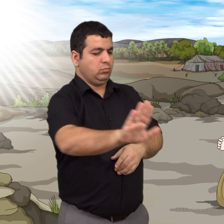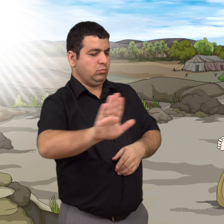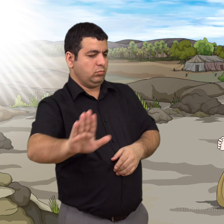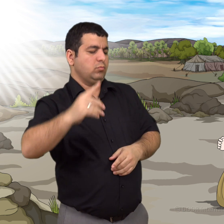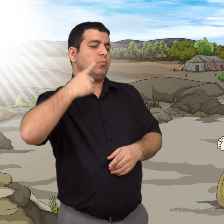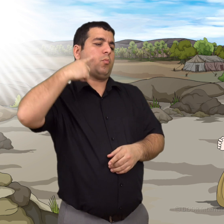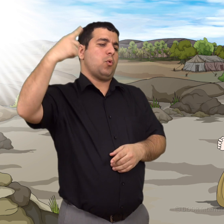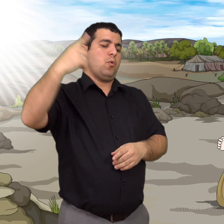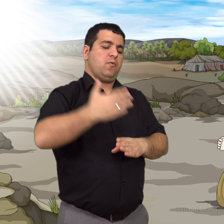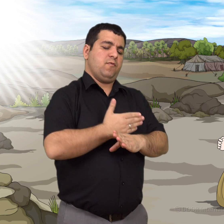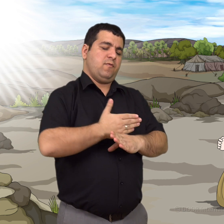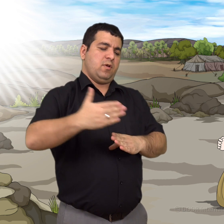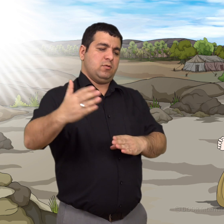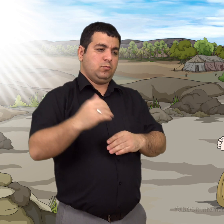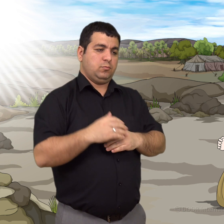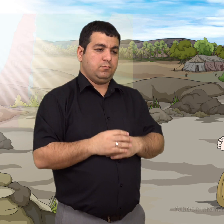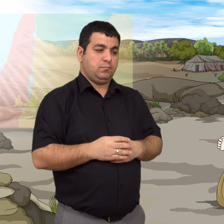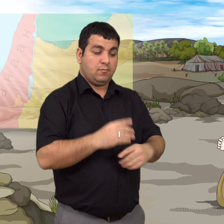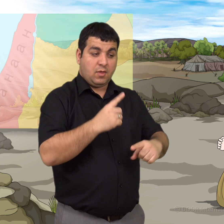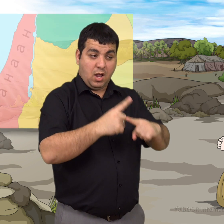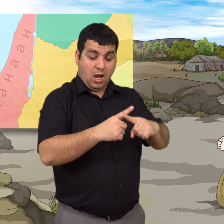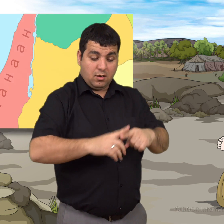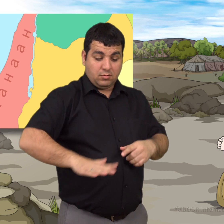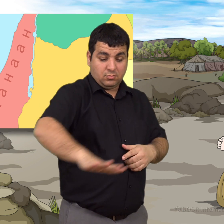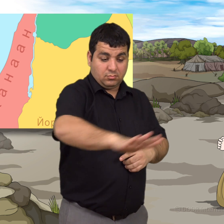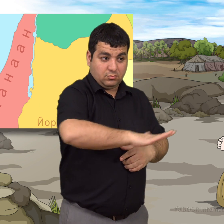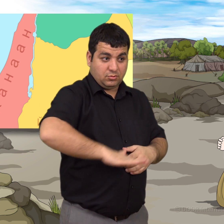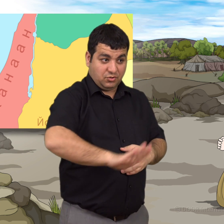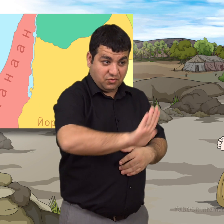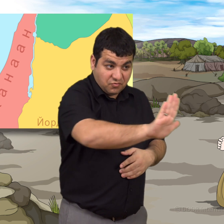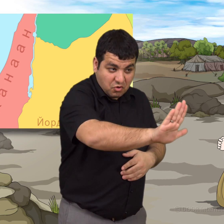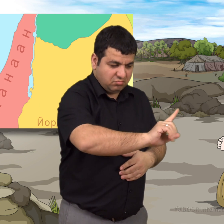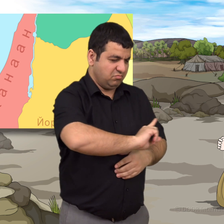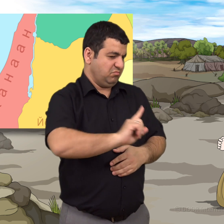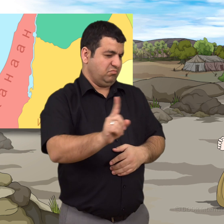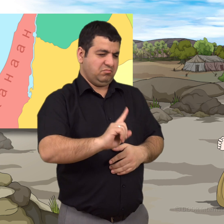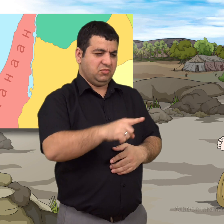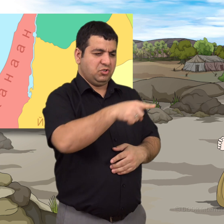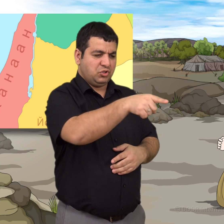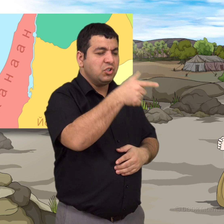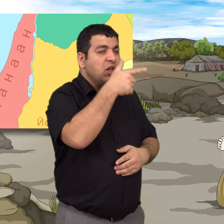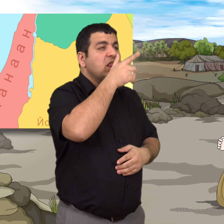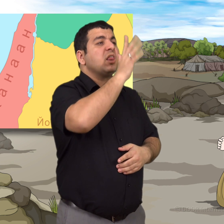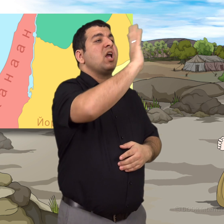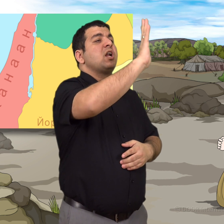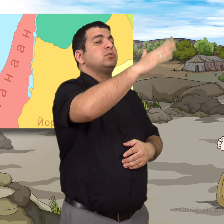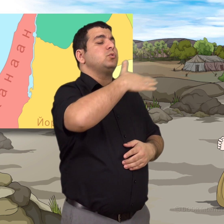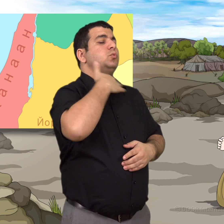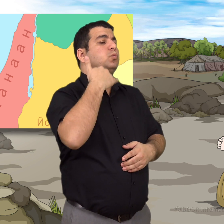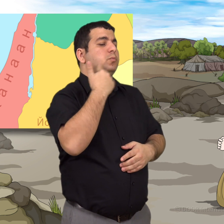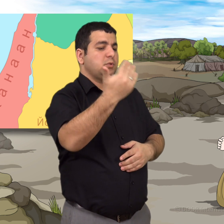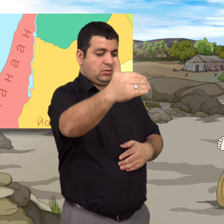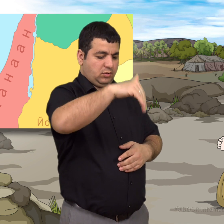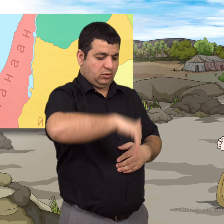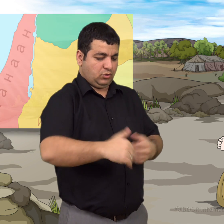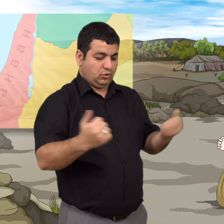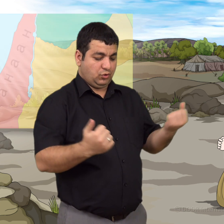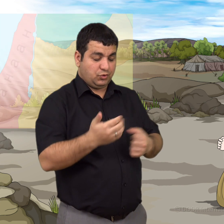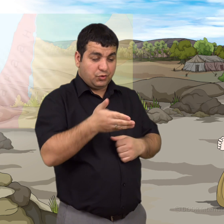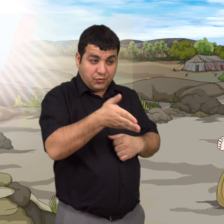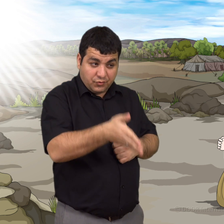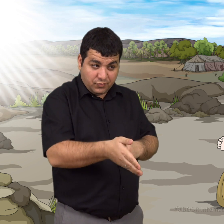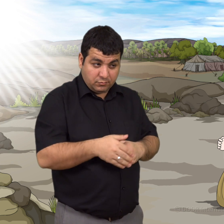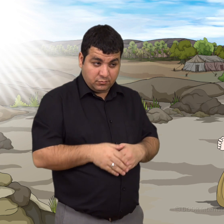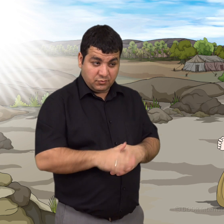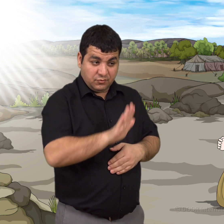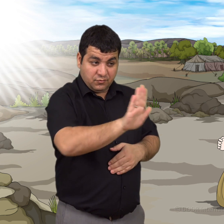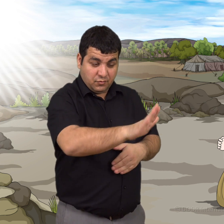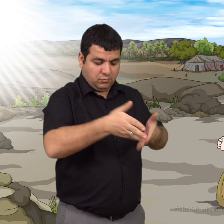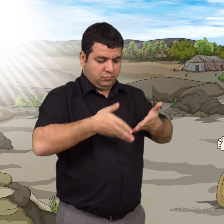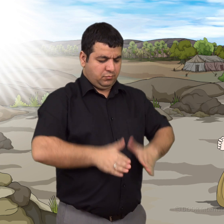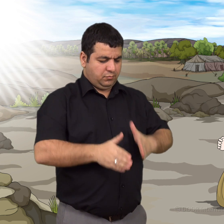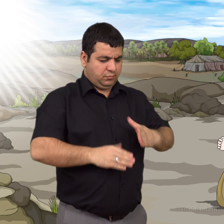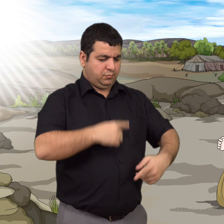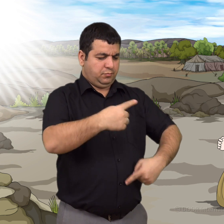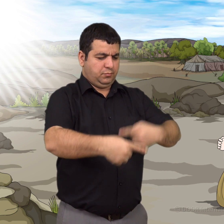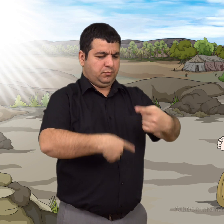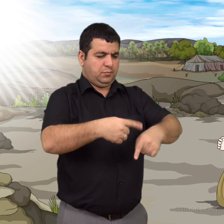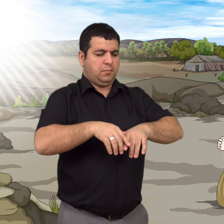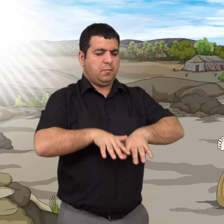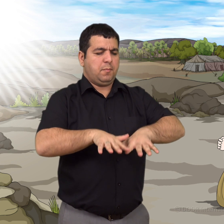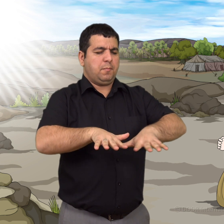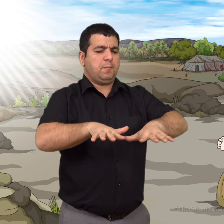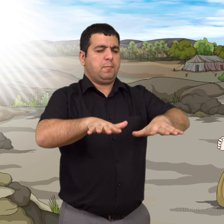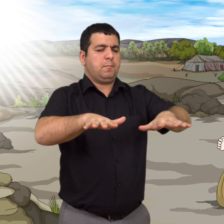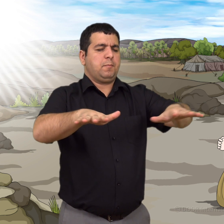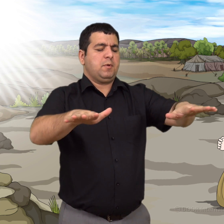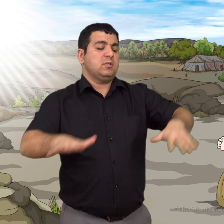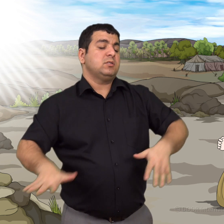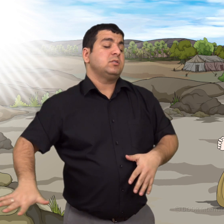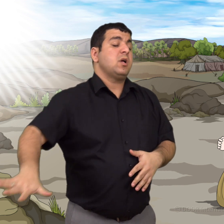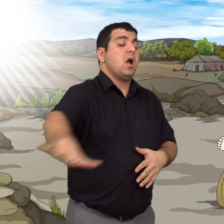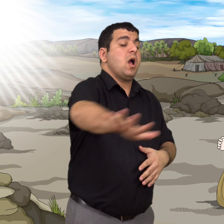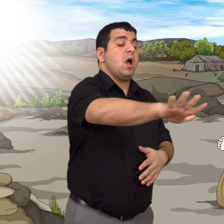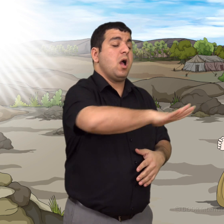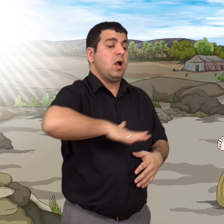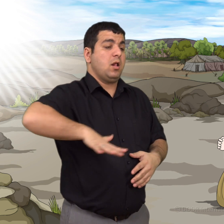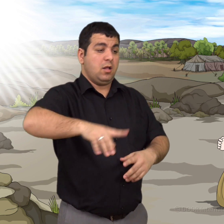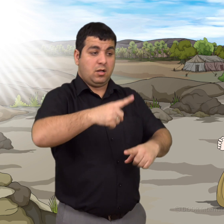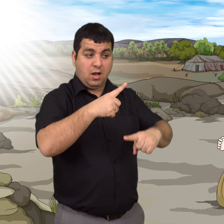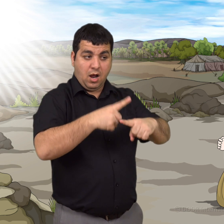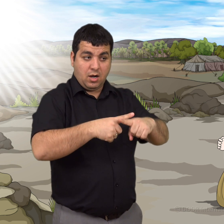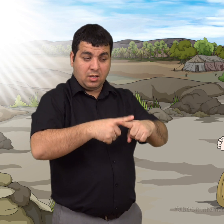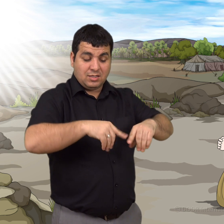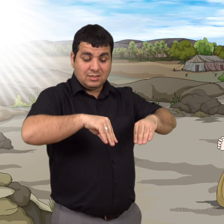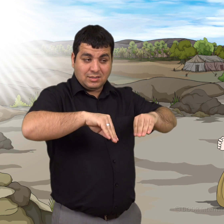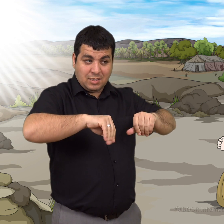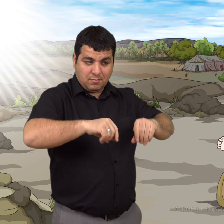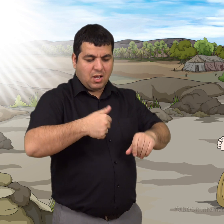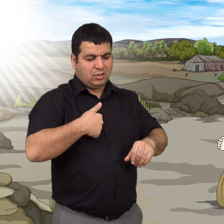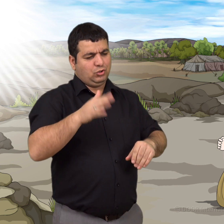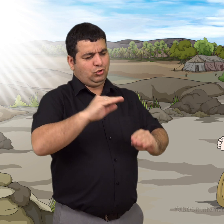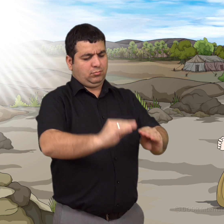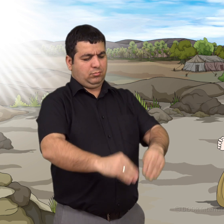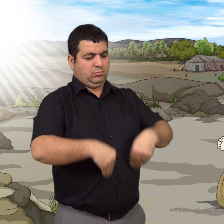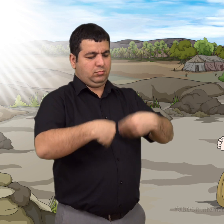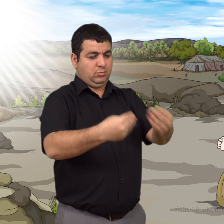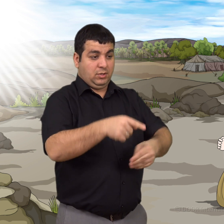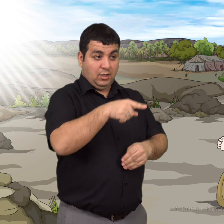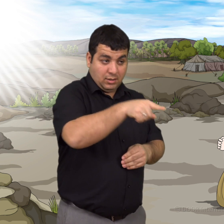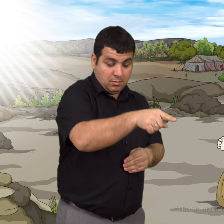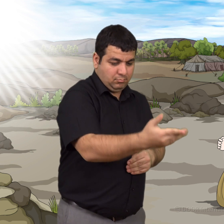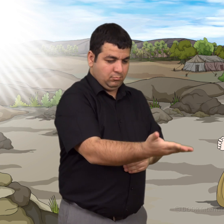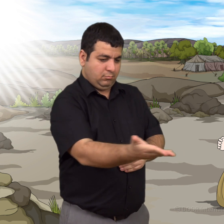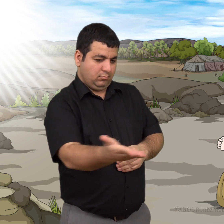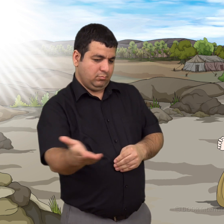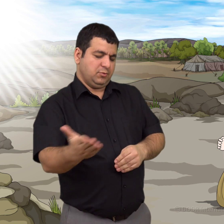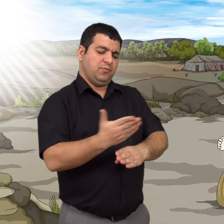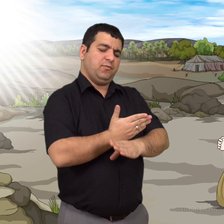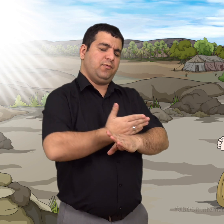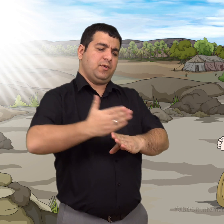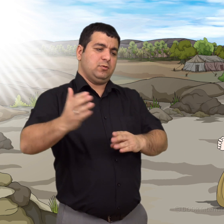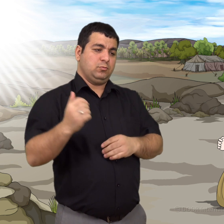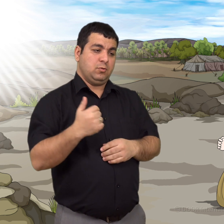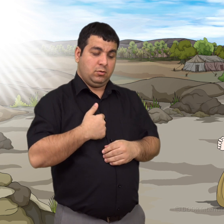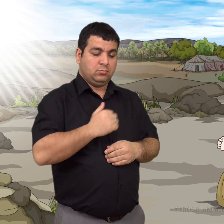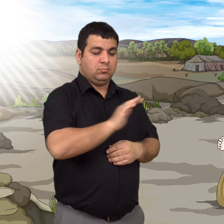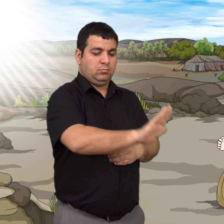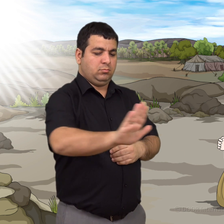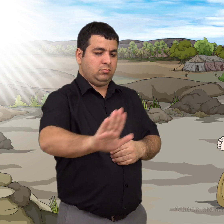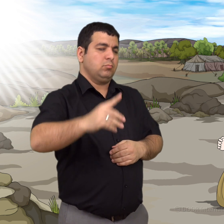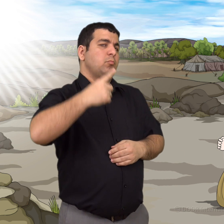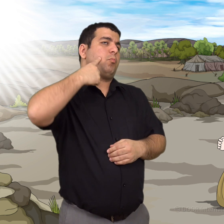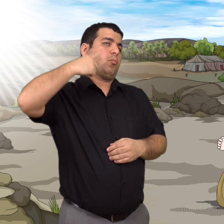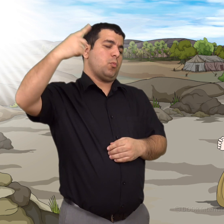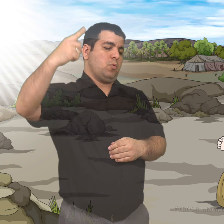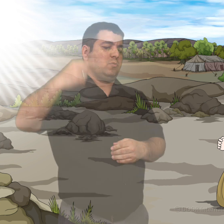And to you and your descendants I will give the land where you are residing—all the land of Canaan—as an eternal possession;